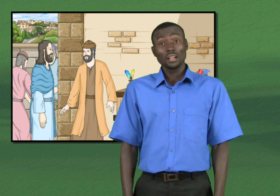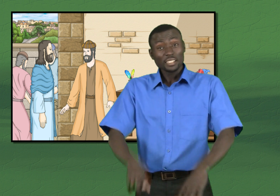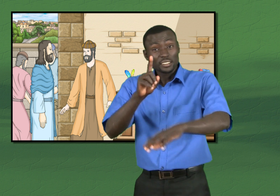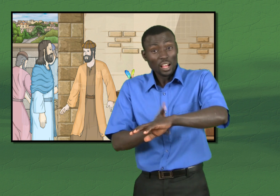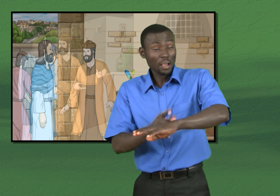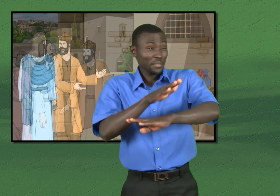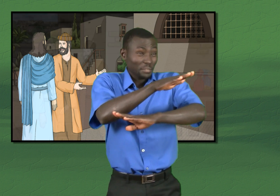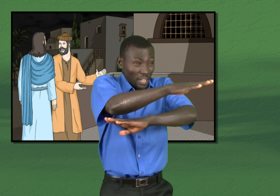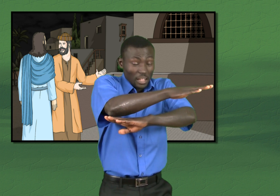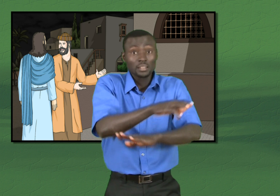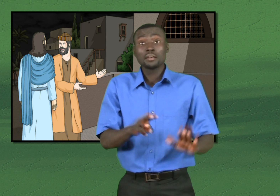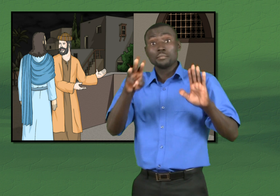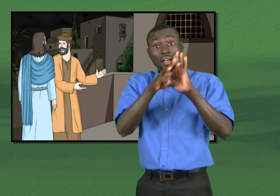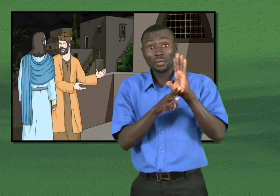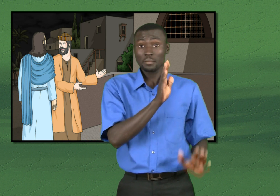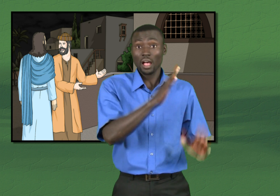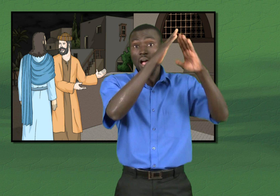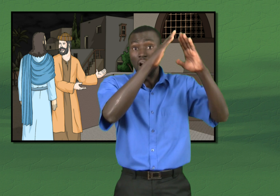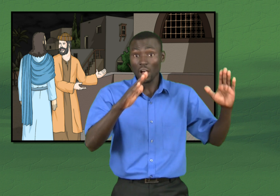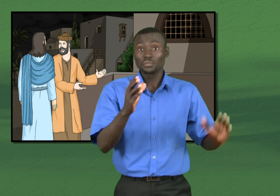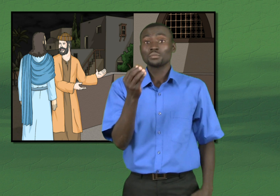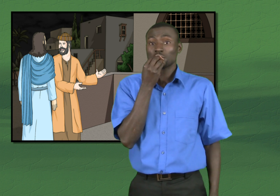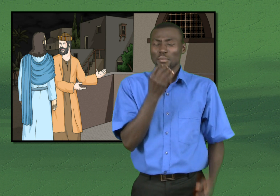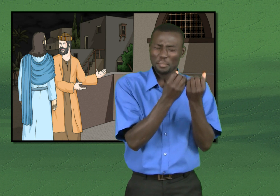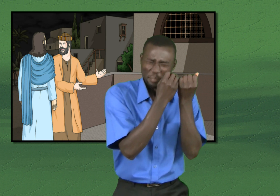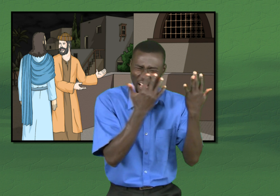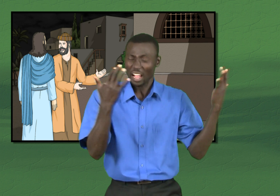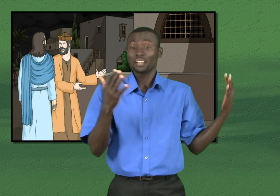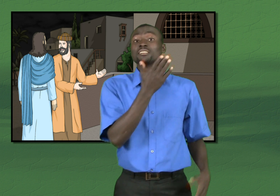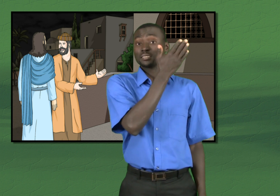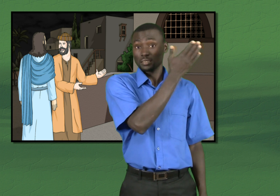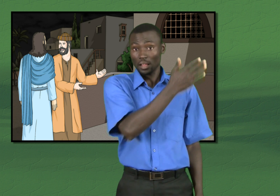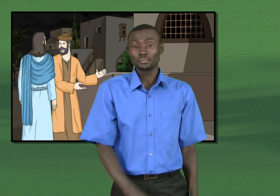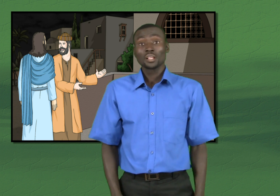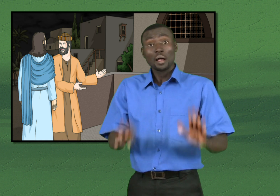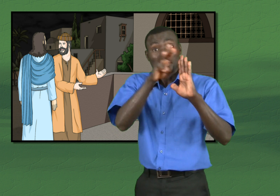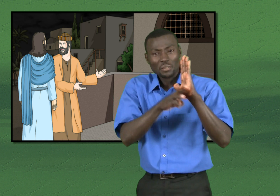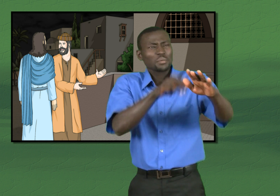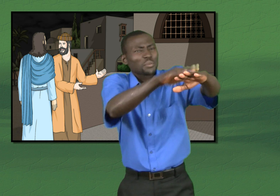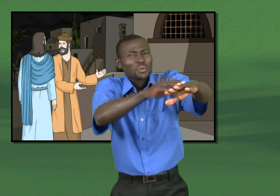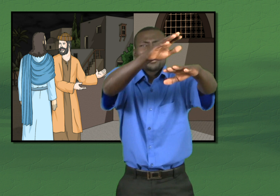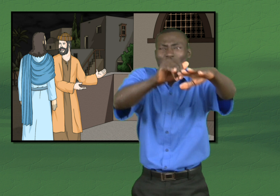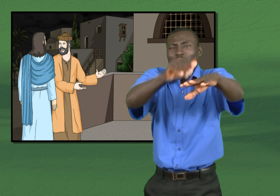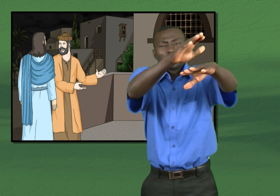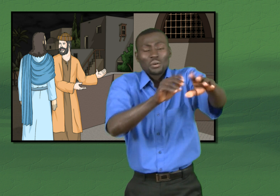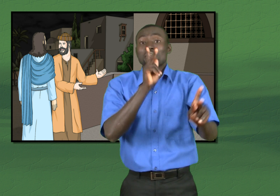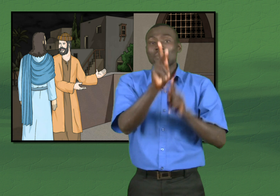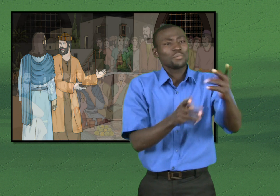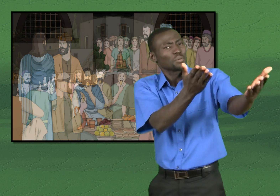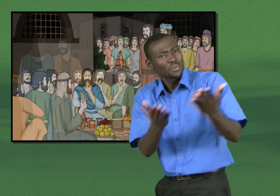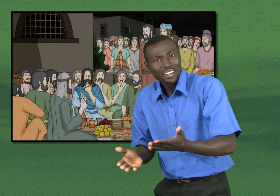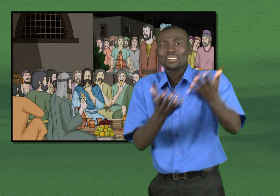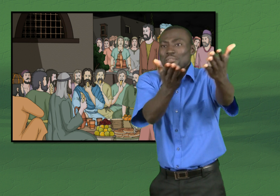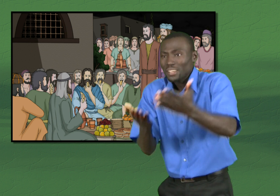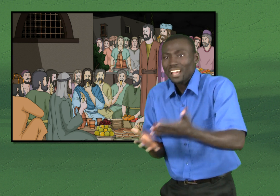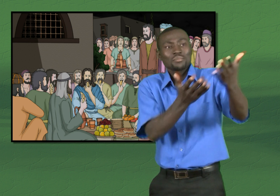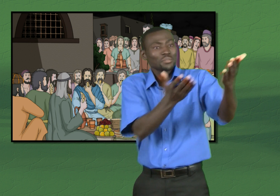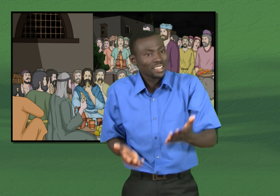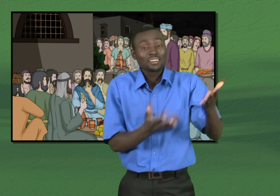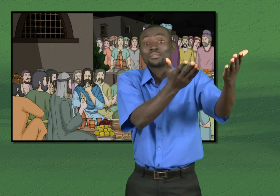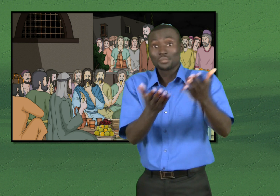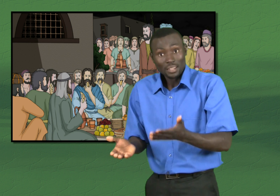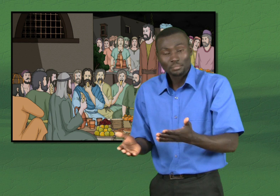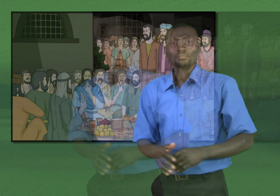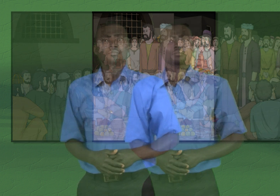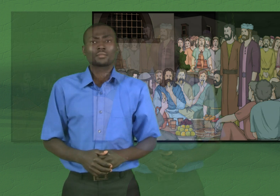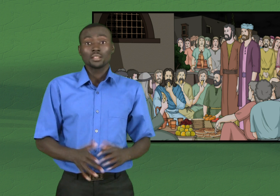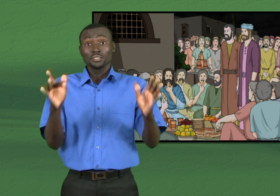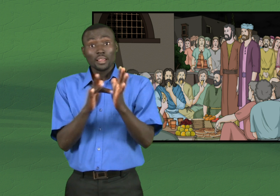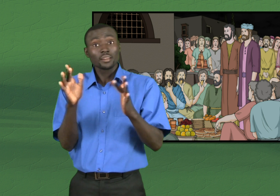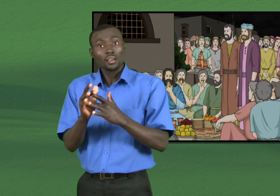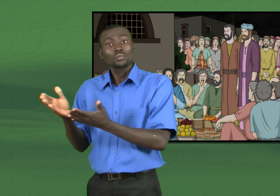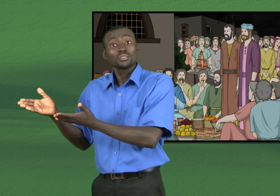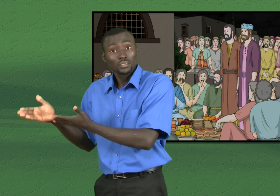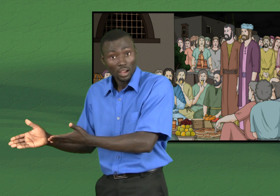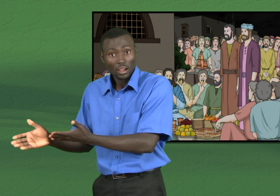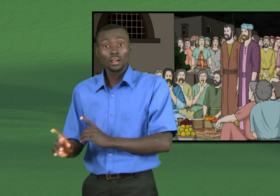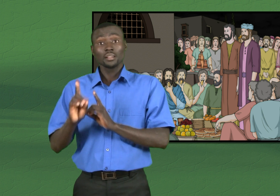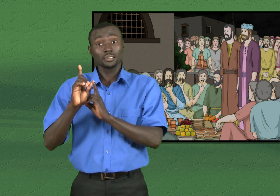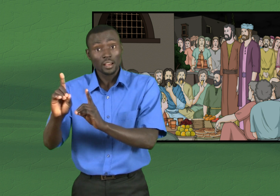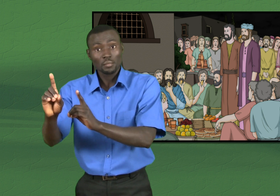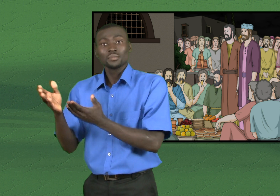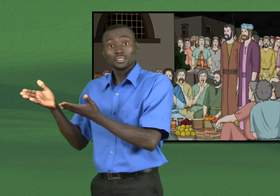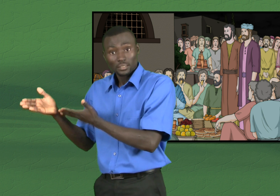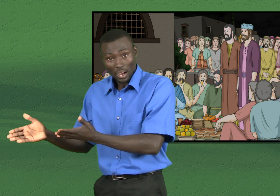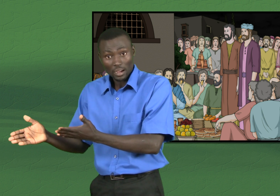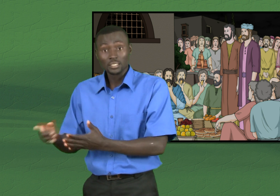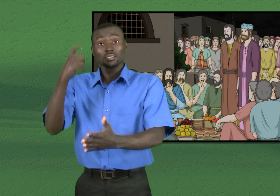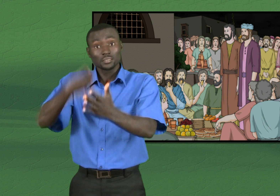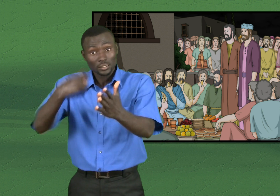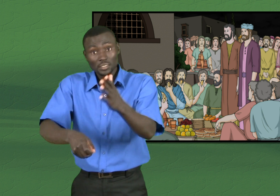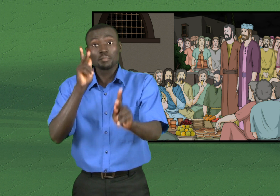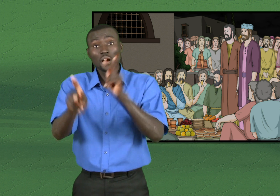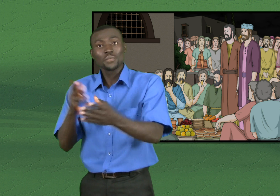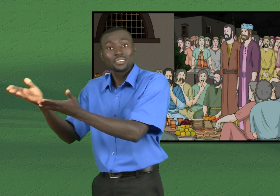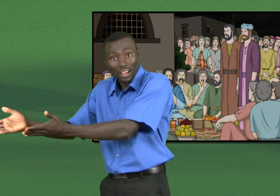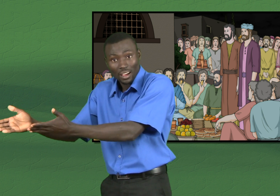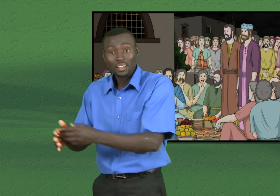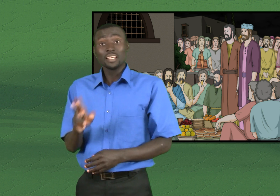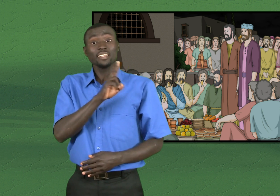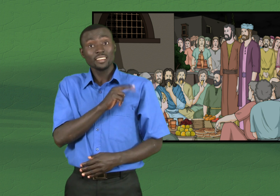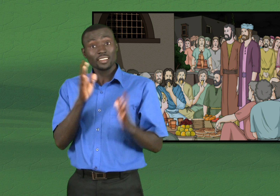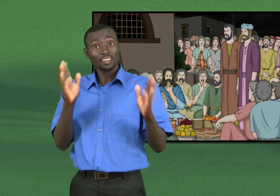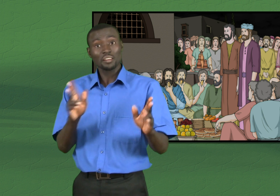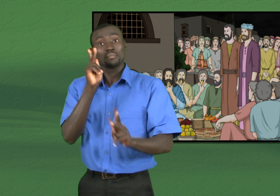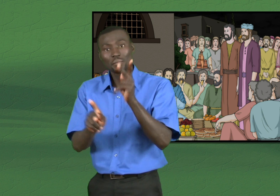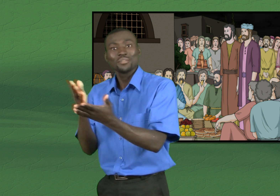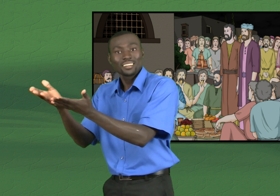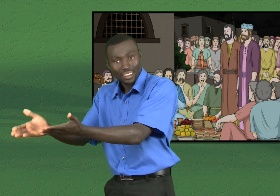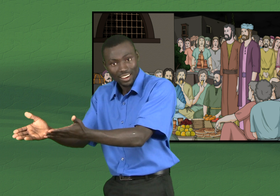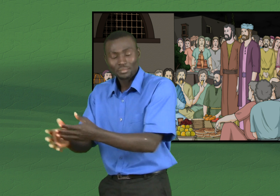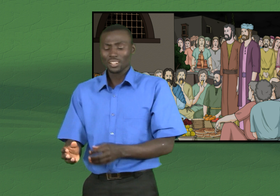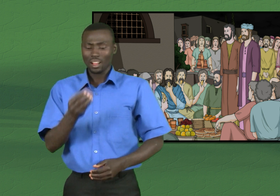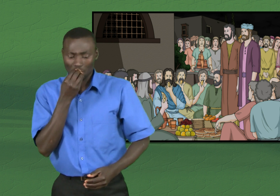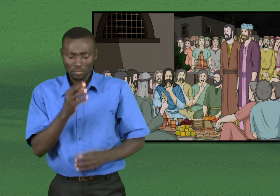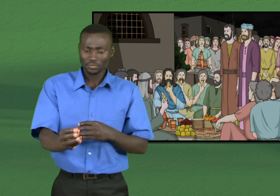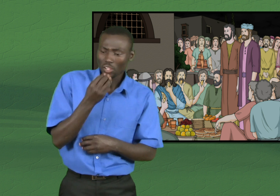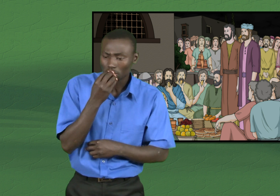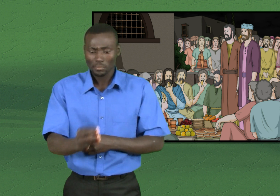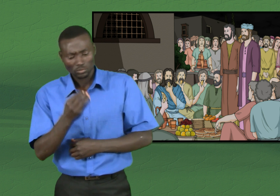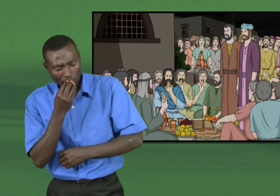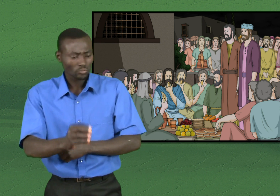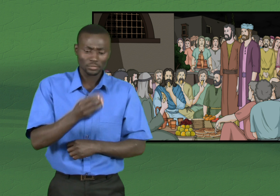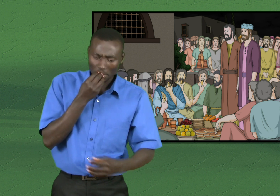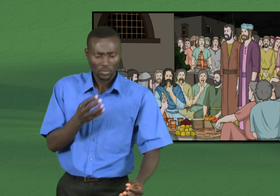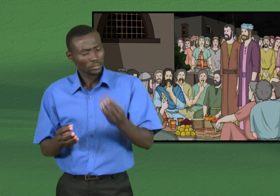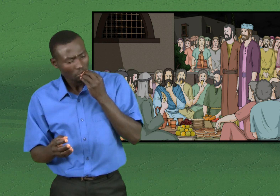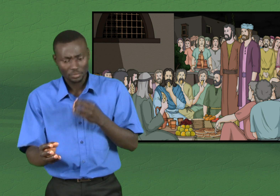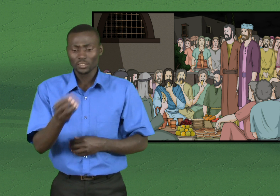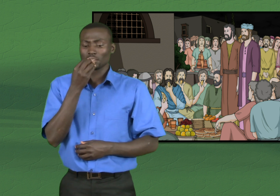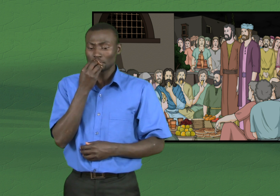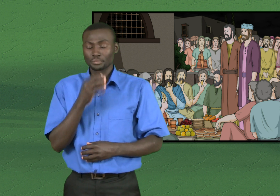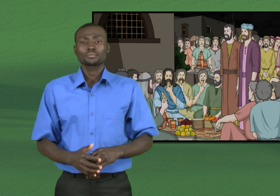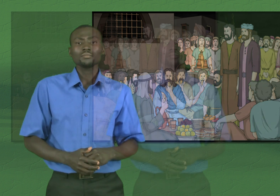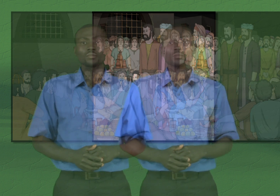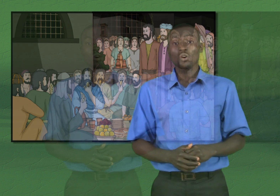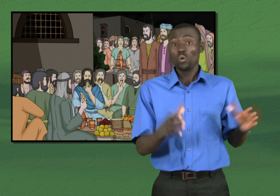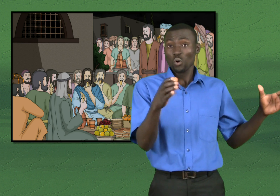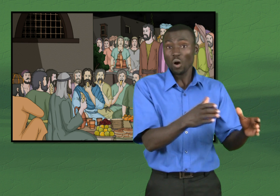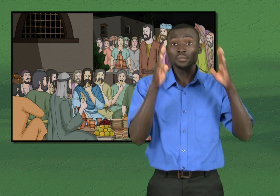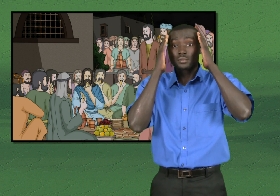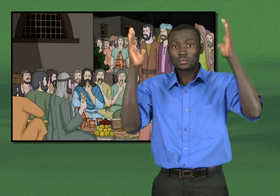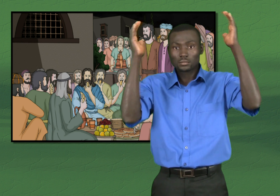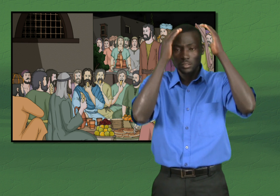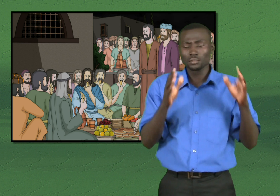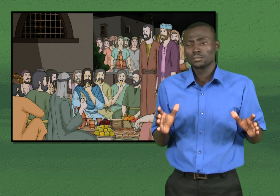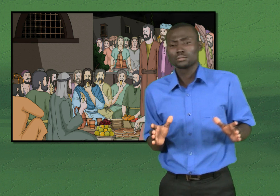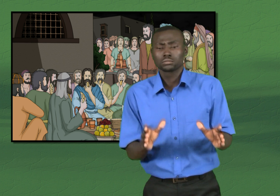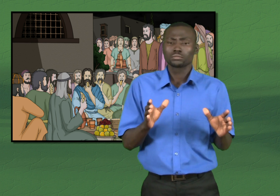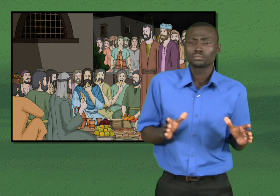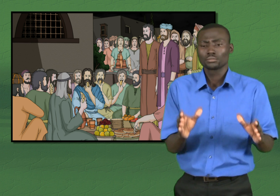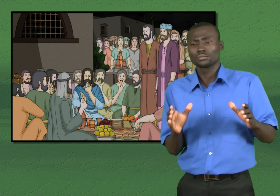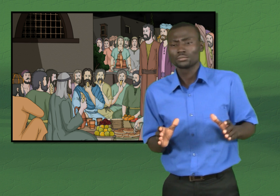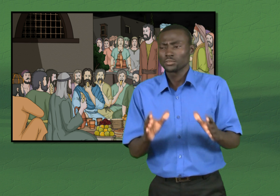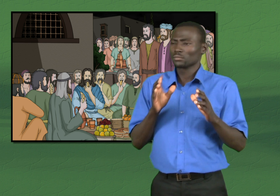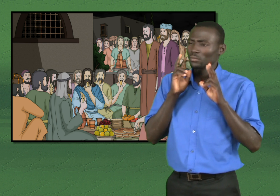While Jesus was dining at Levi’s house, many tax collectors and sinners were eating with Him and His disciples—for there were many who followed Him.